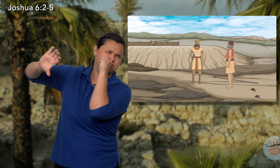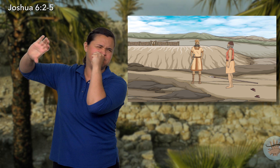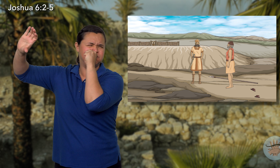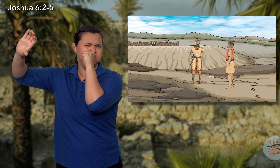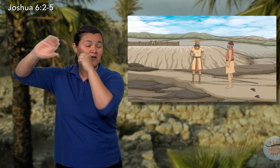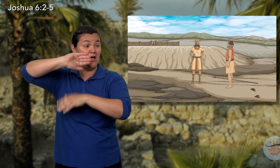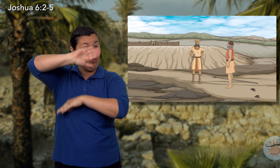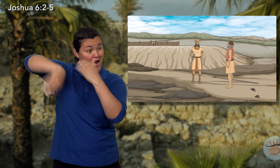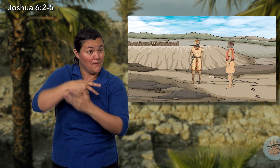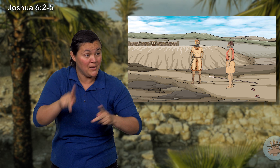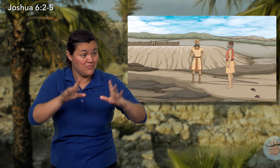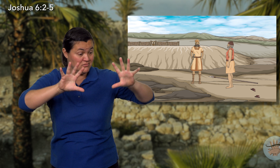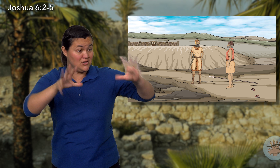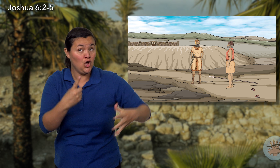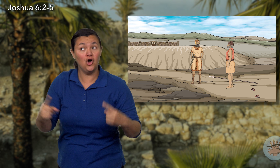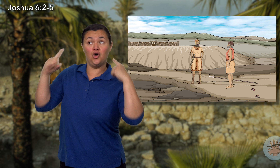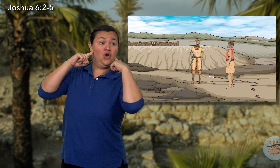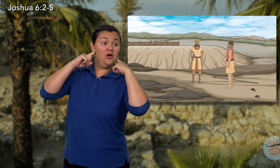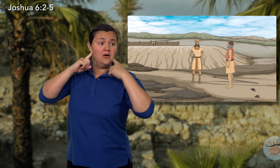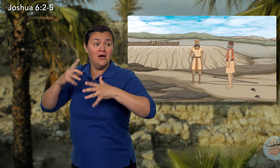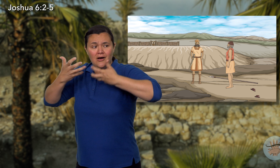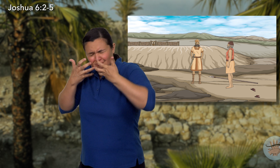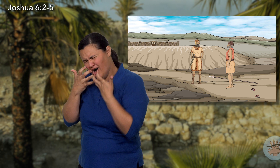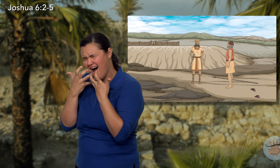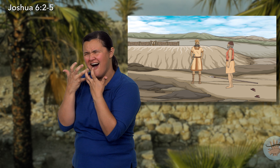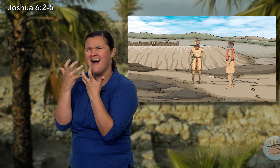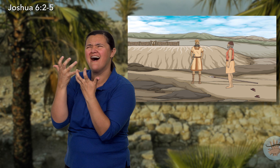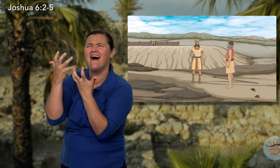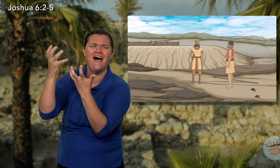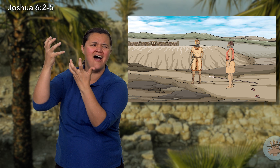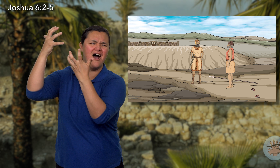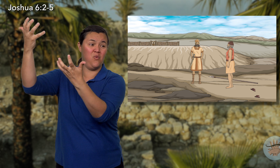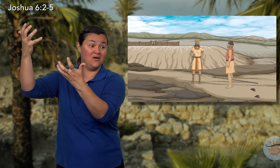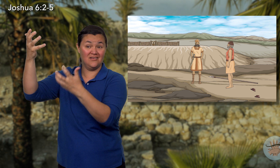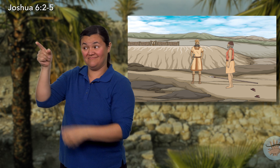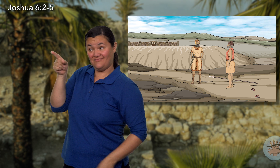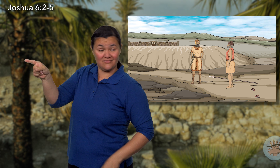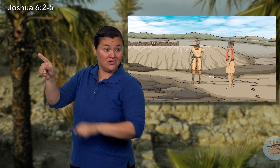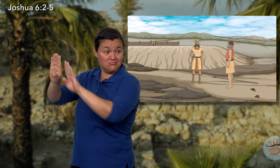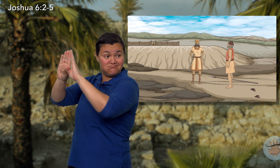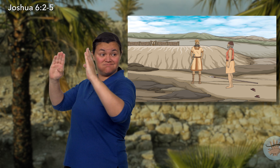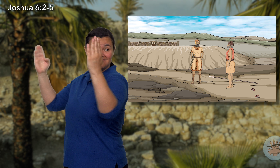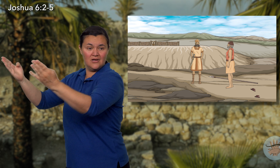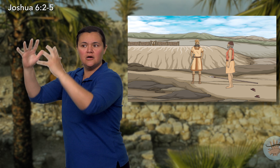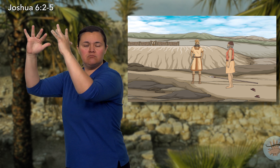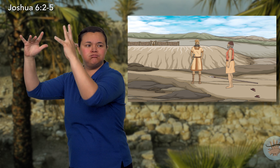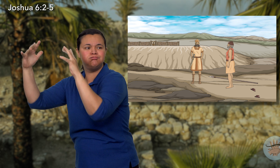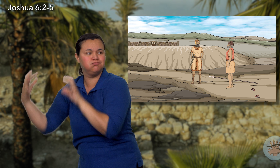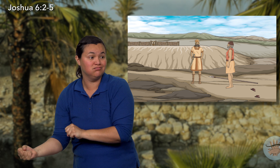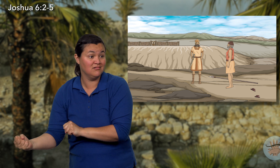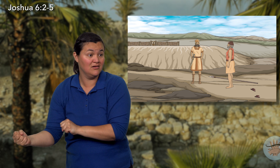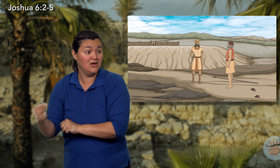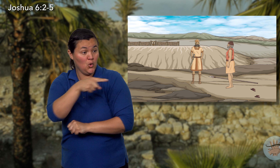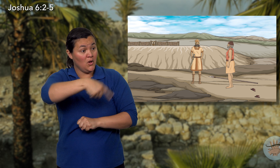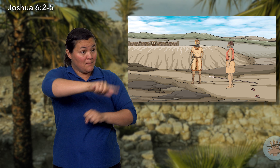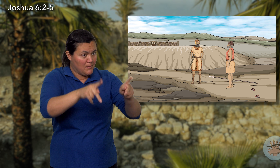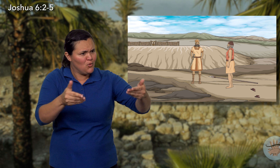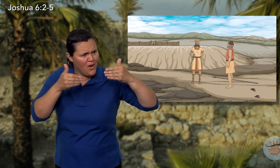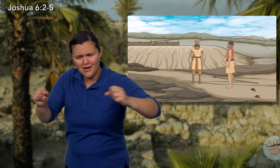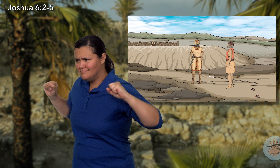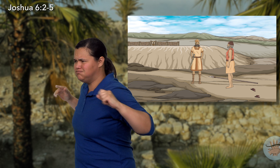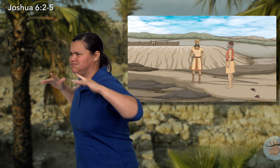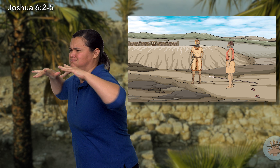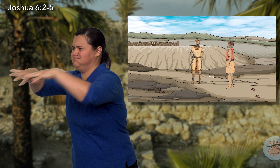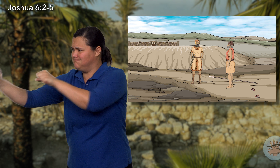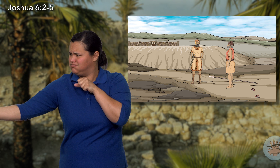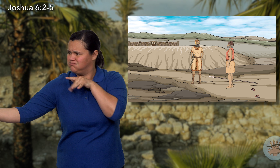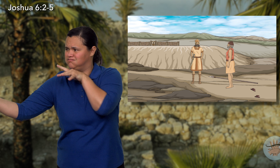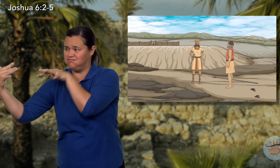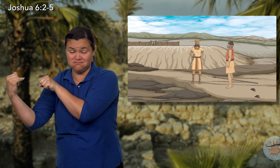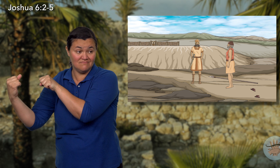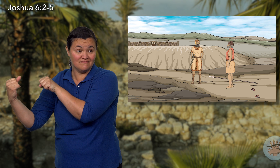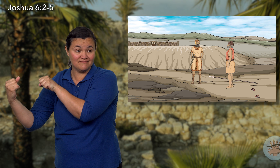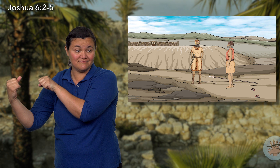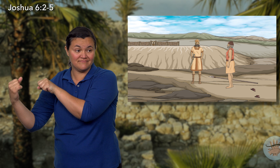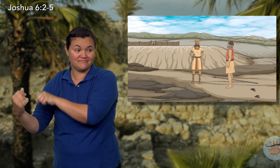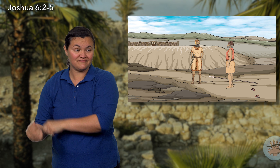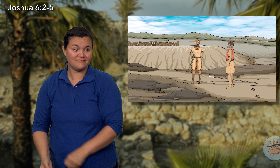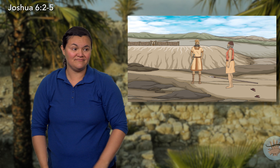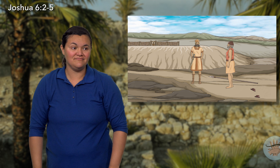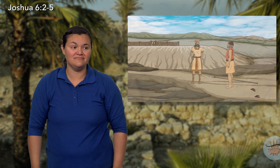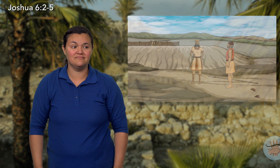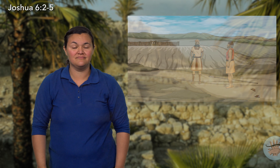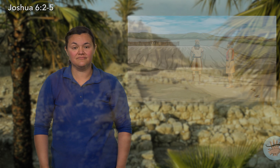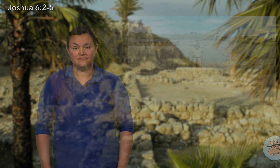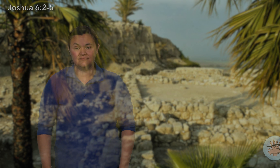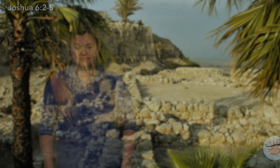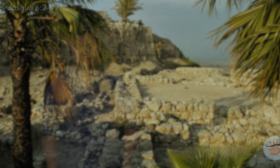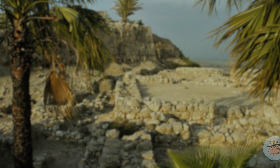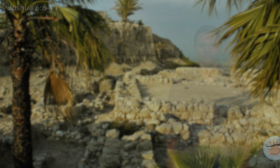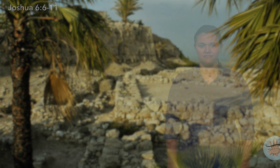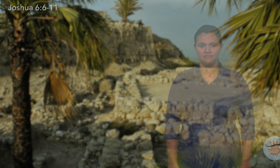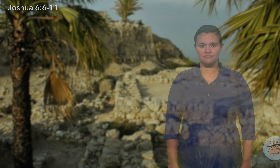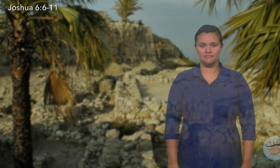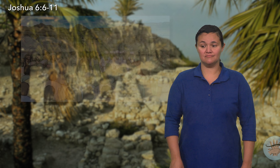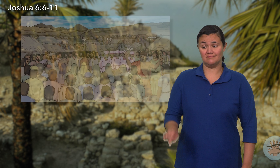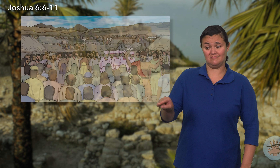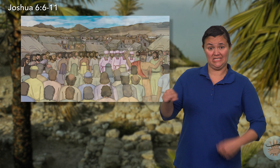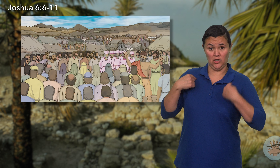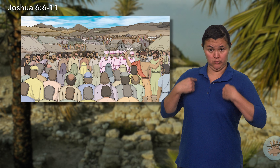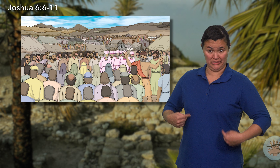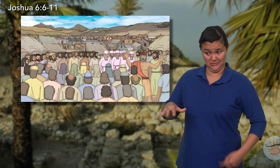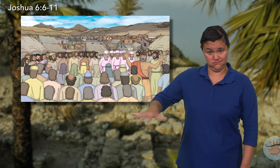Then the wall of the city will collapse and all your people will charge straight into the city.”